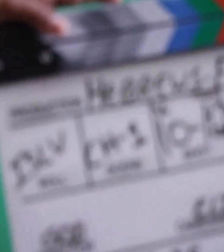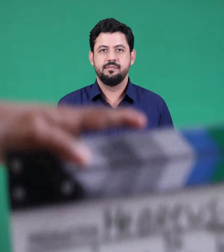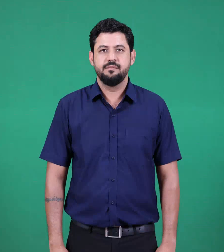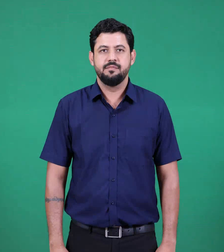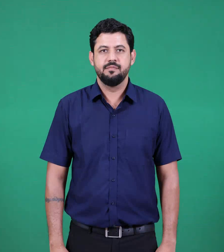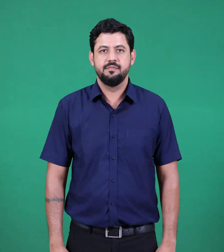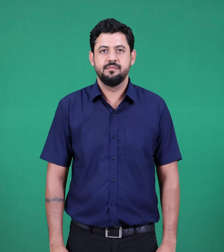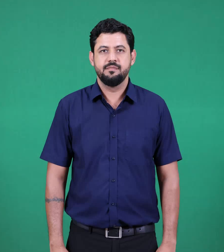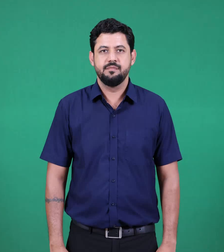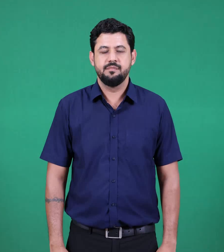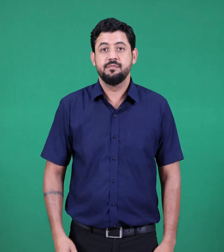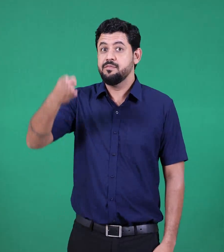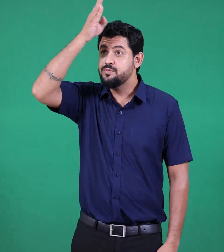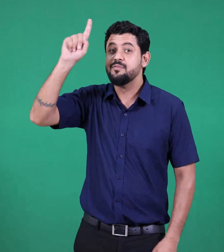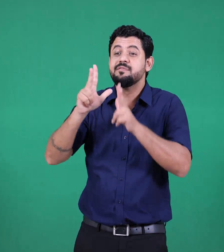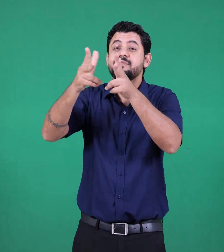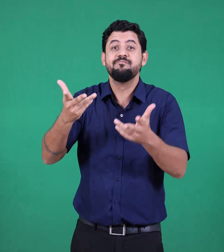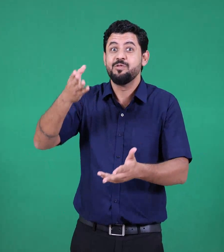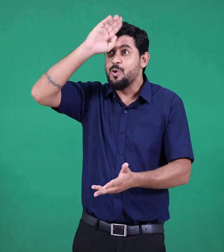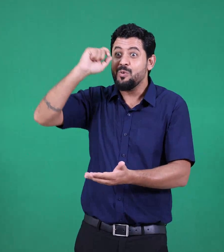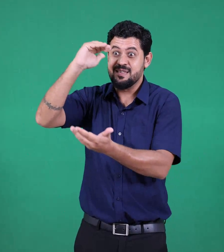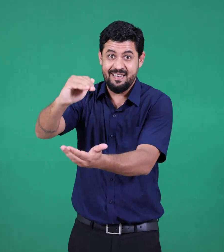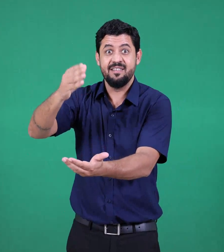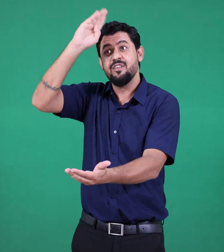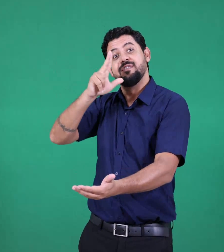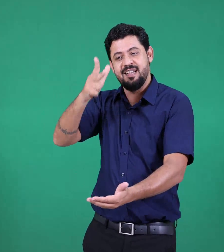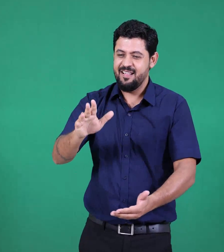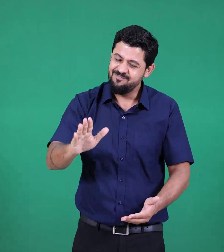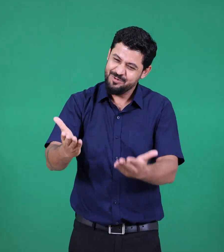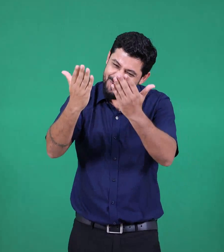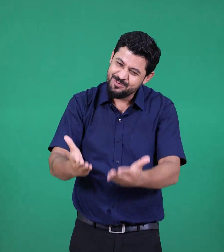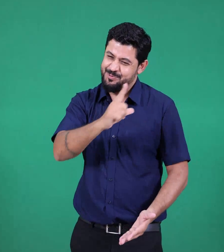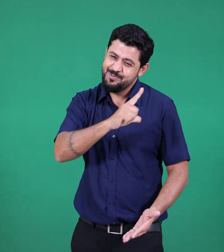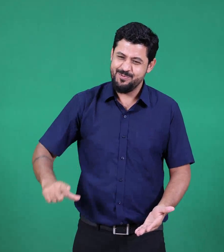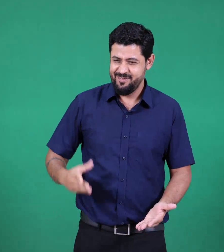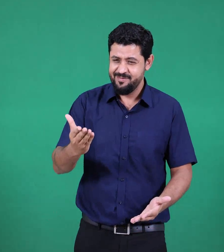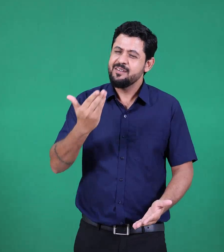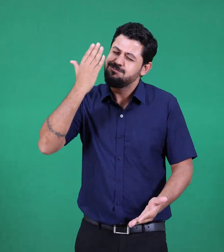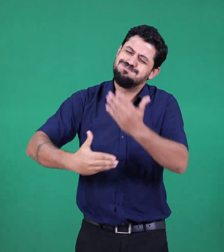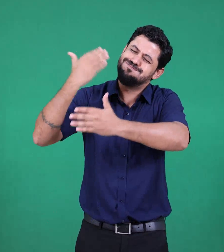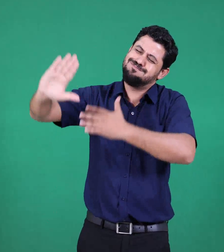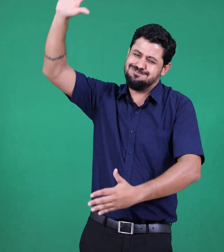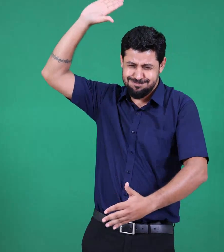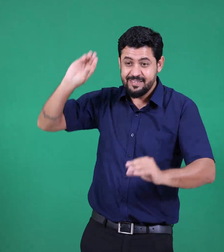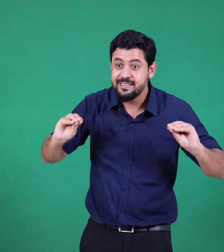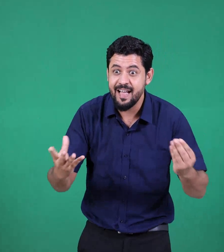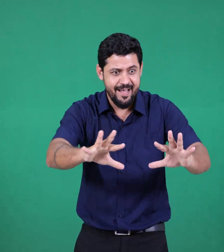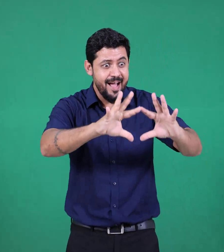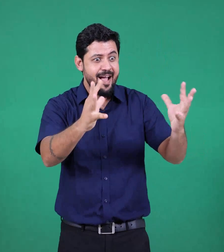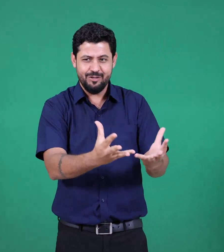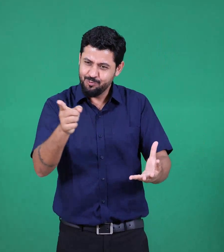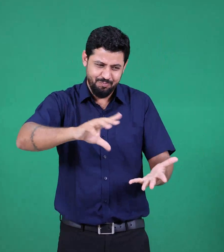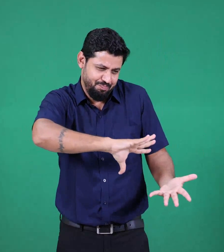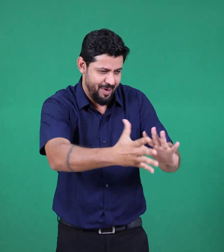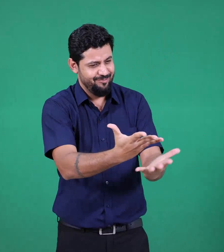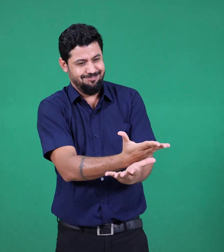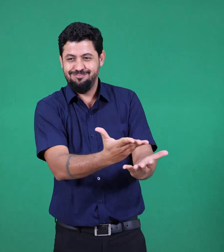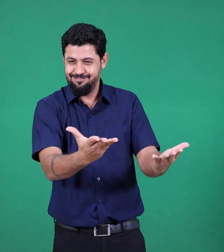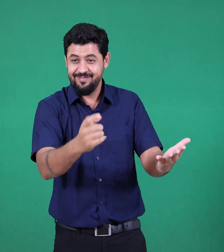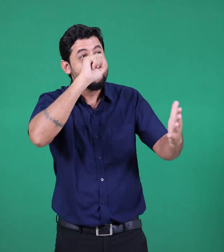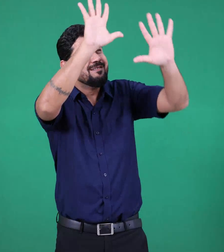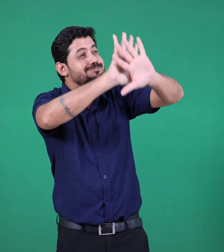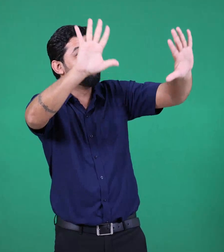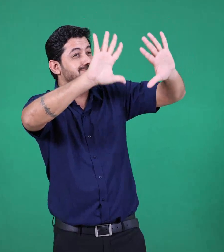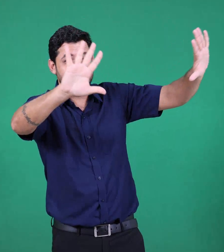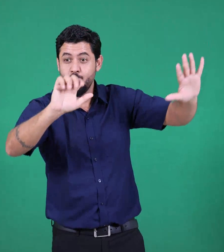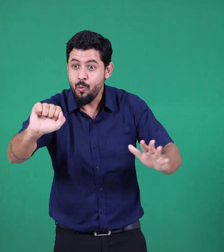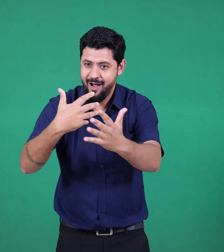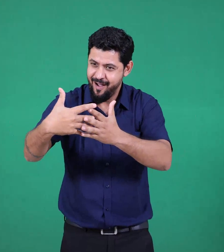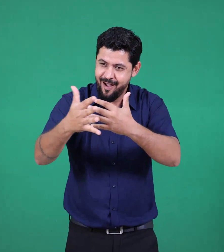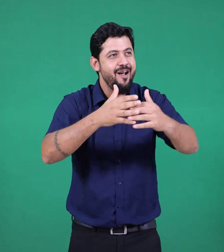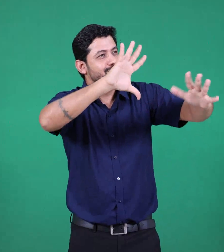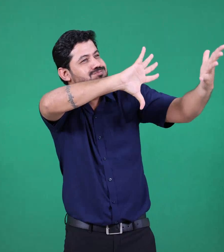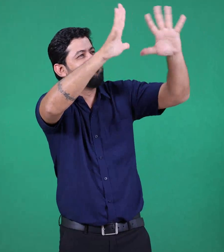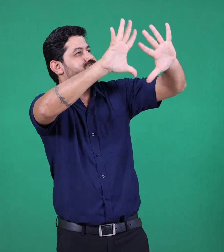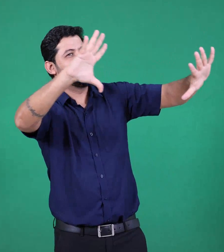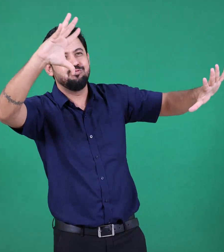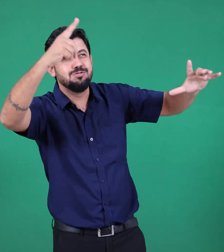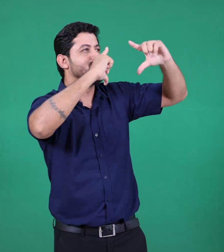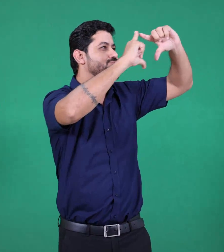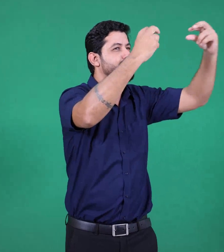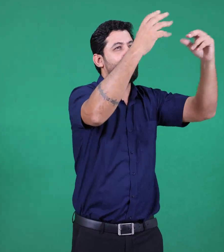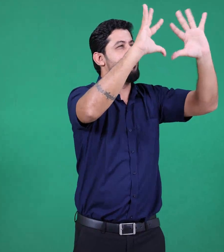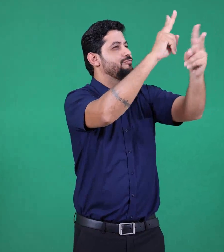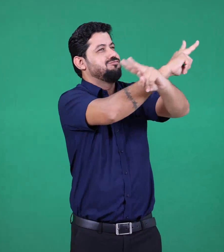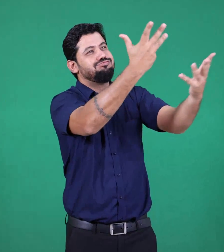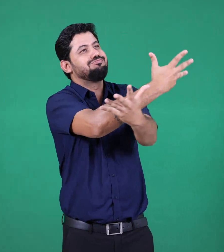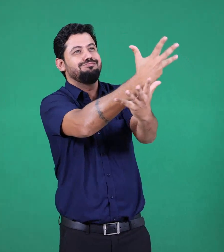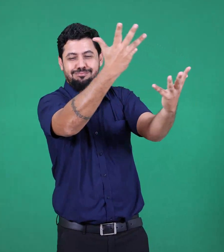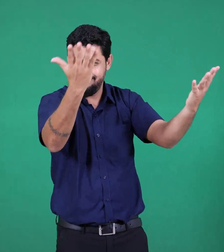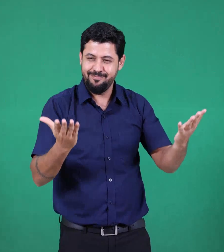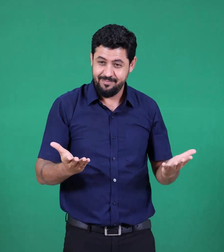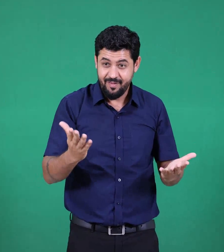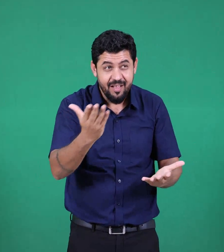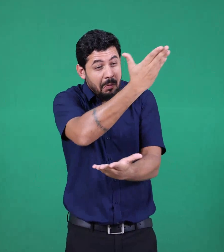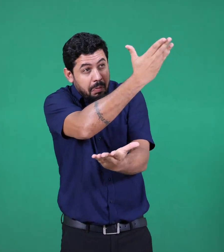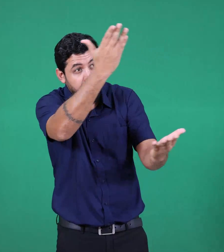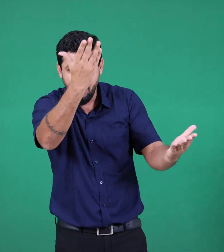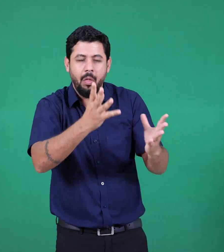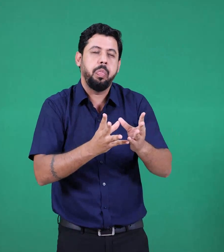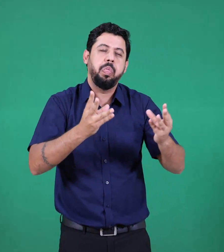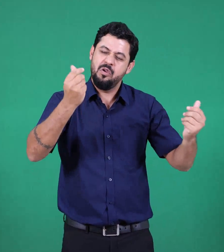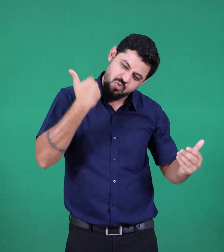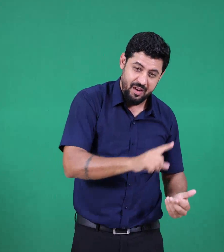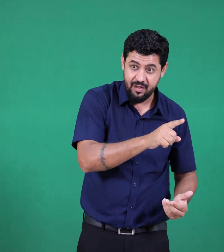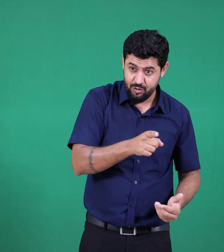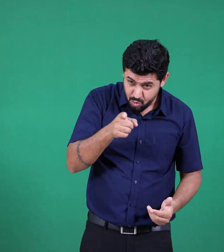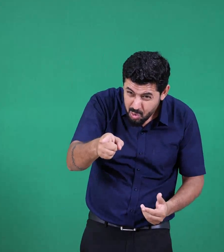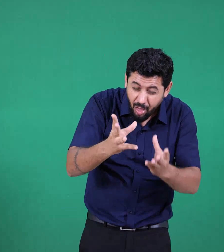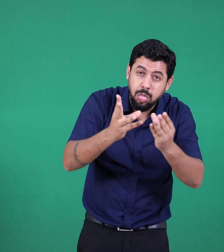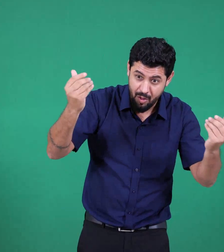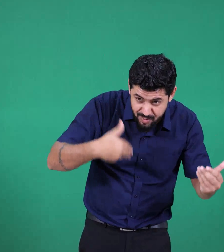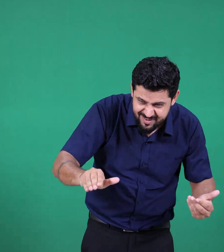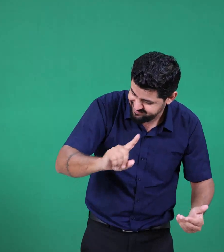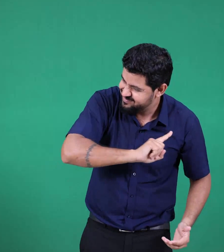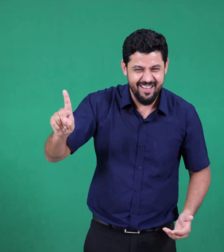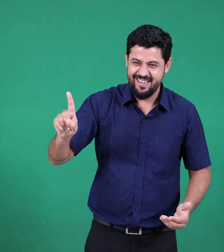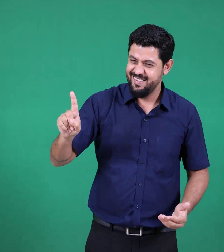And: "In the beginning, O Lord, You laid the foundations of the earth, and the heavens are the work of Your hands.